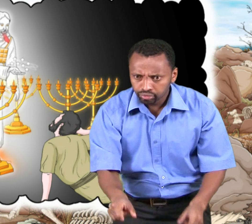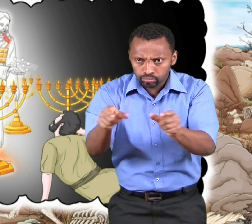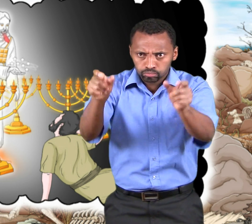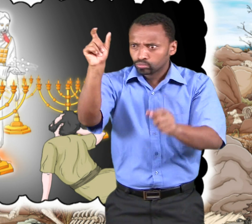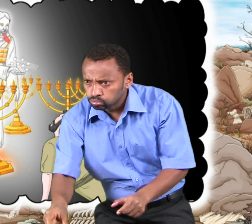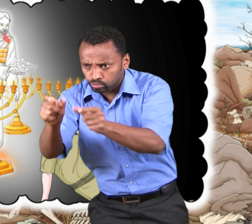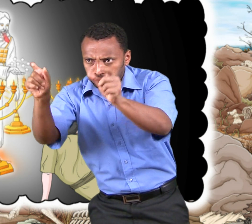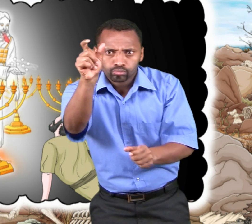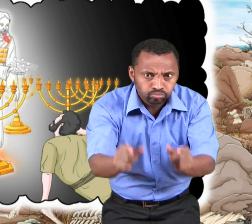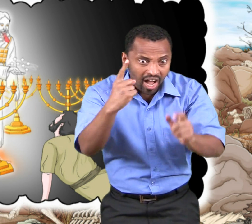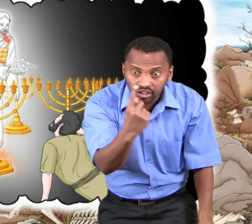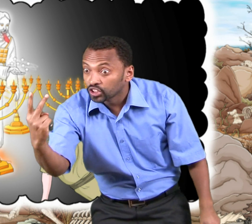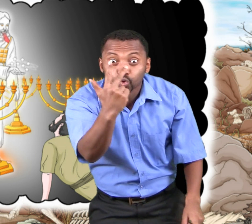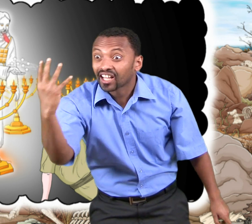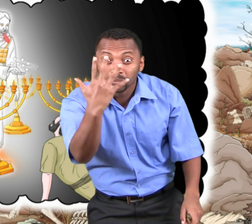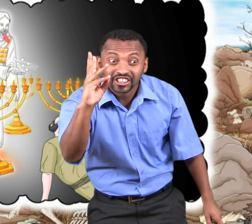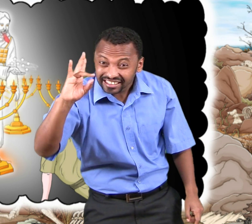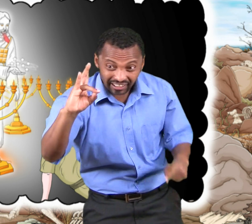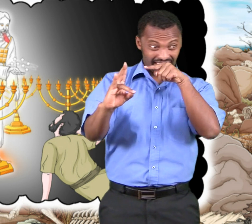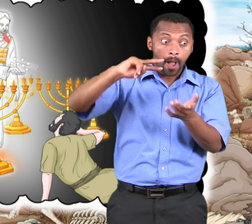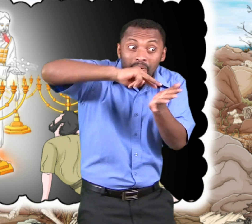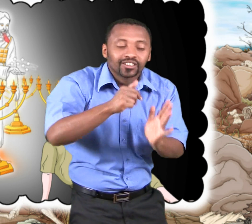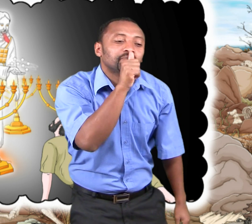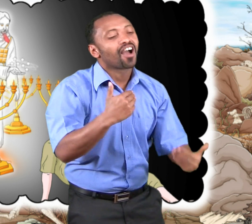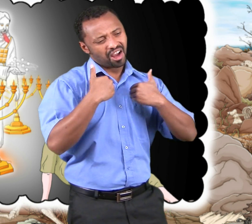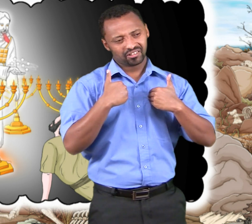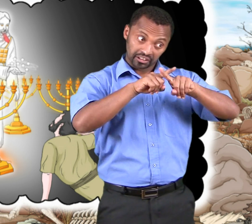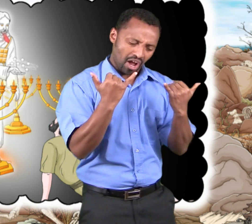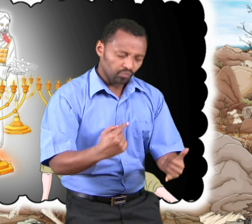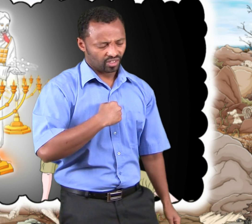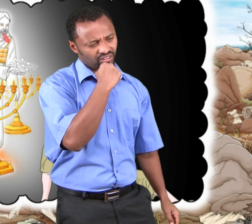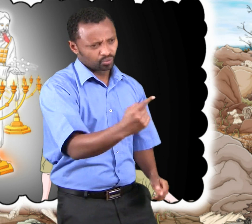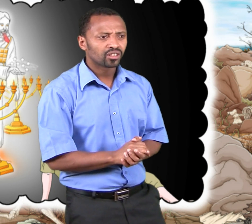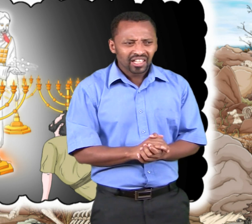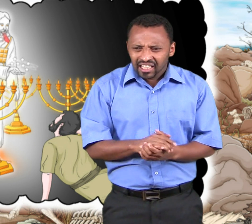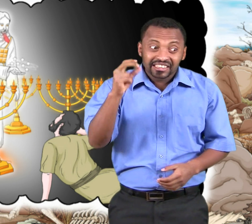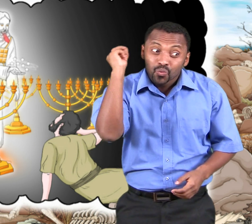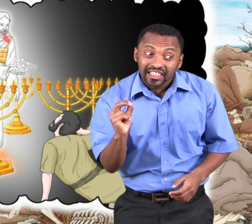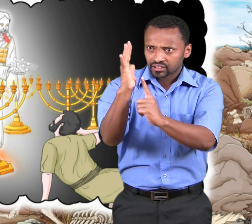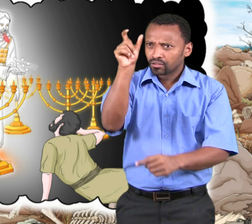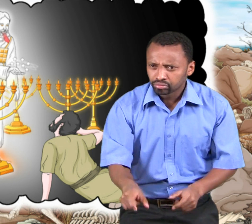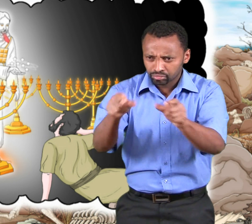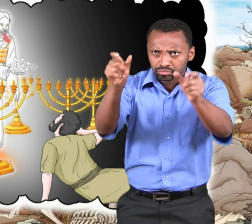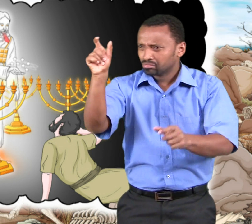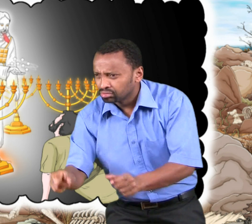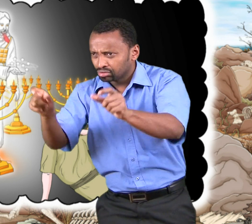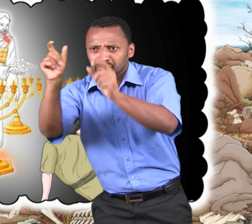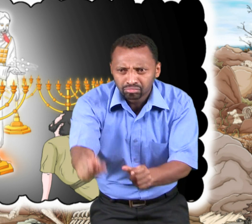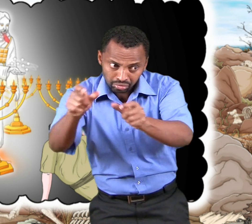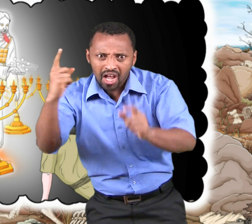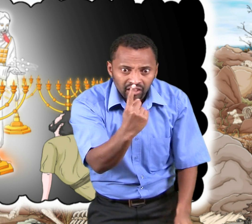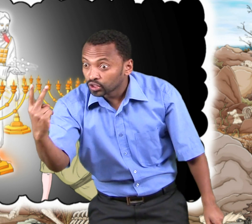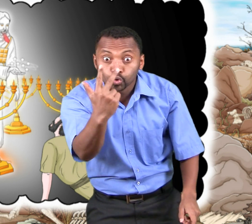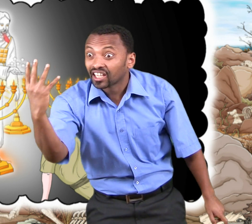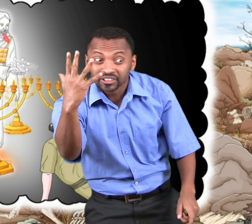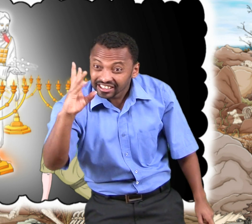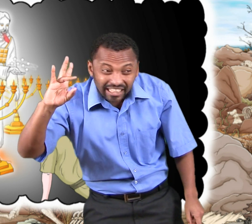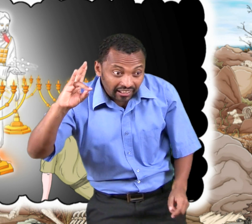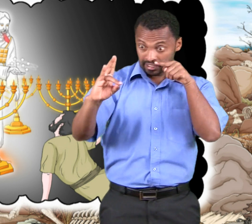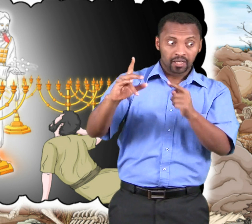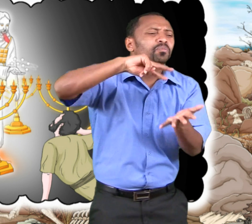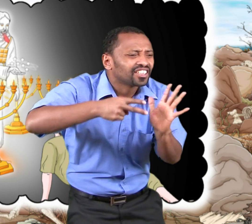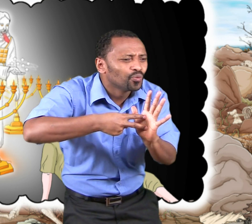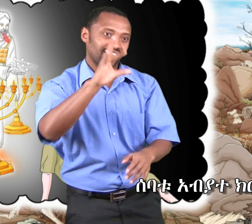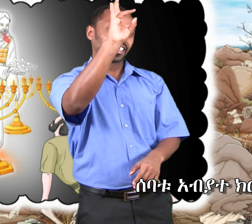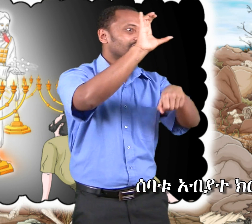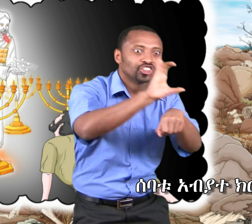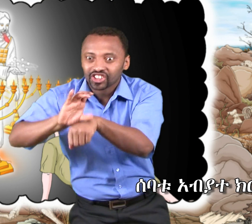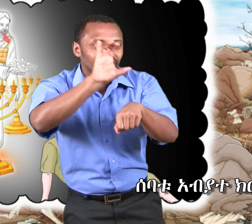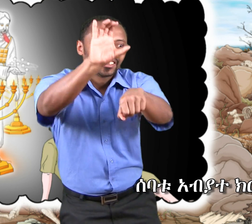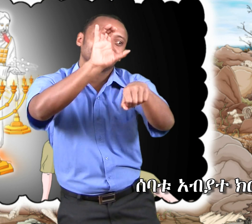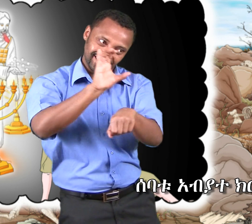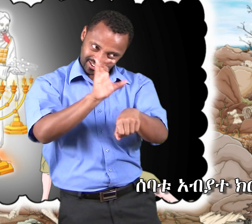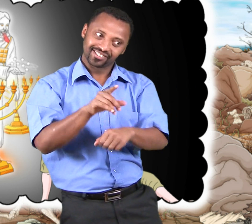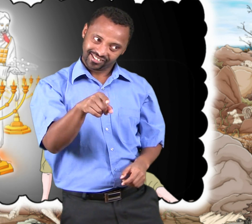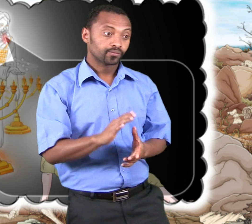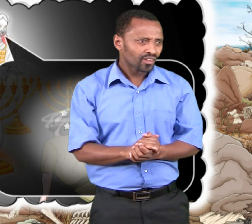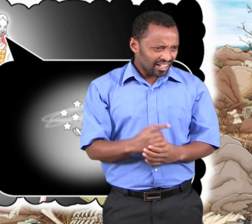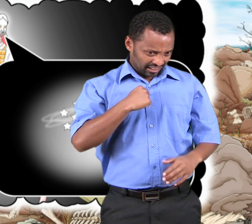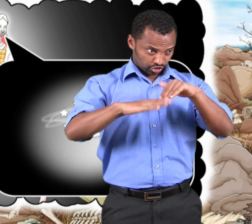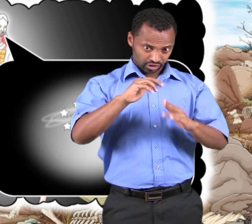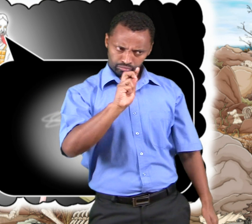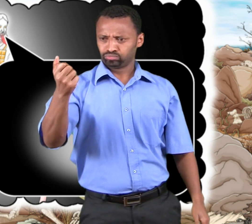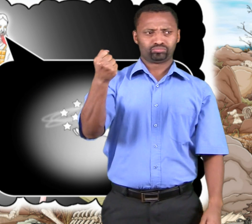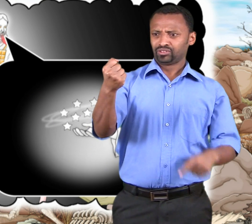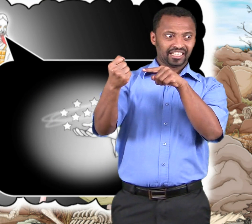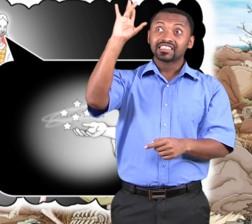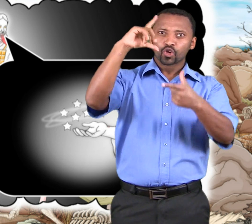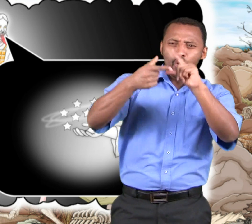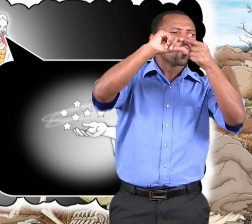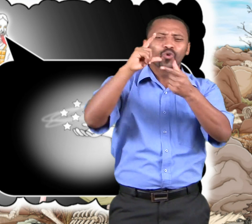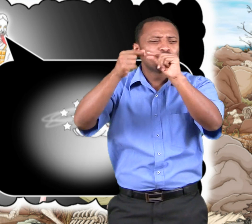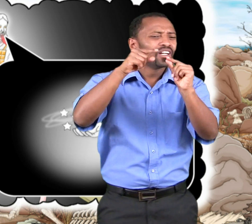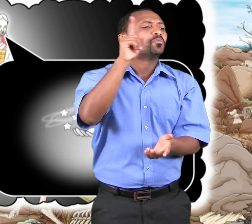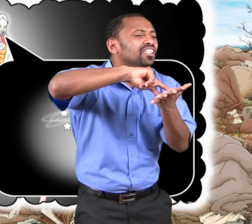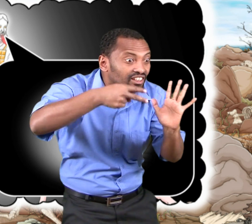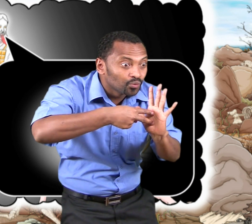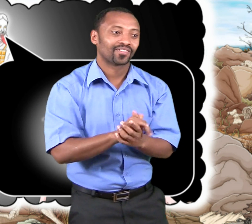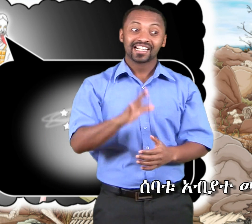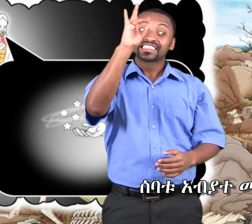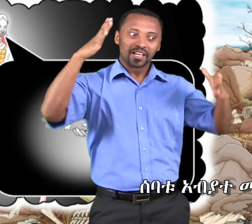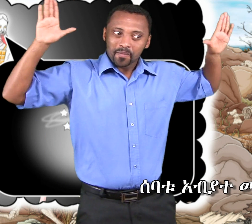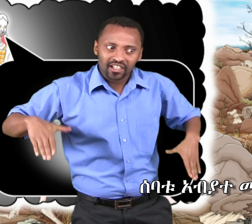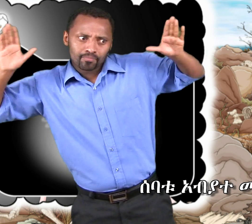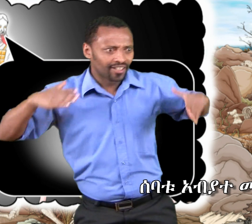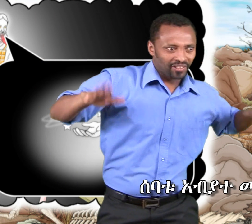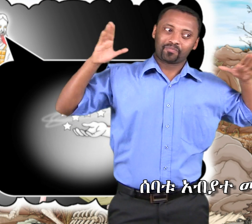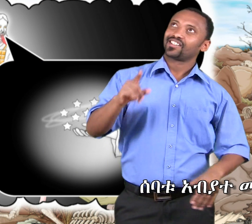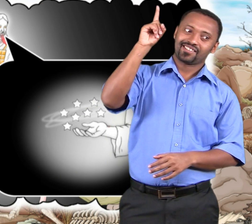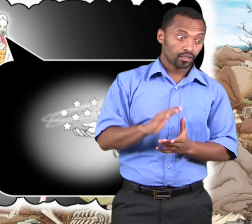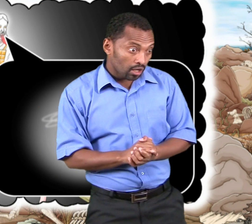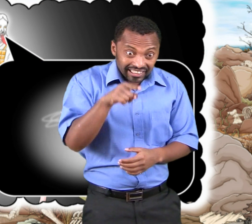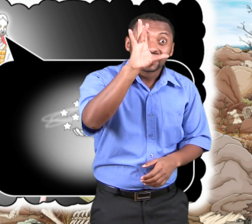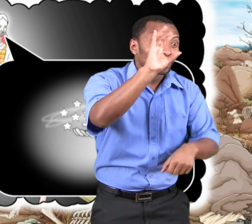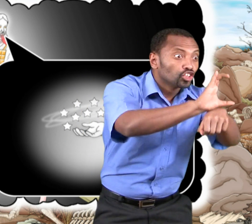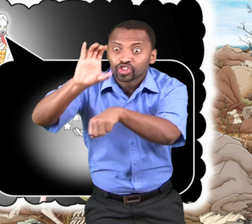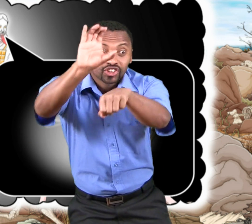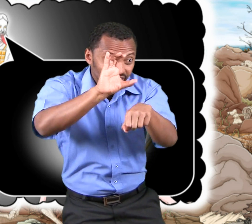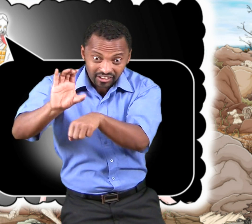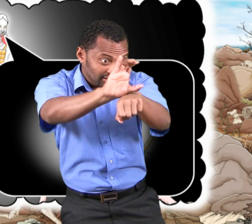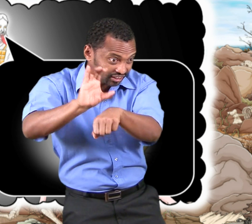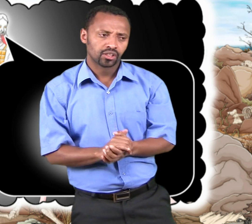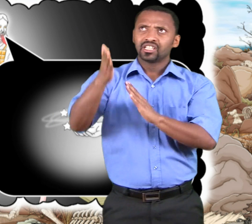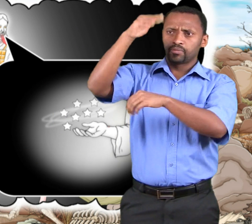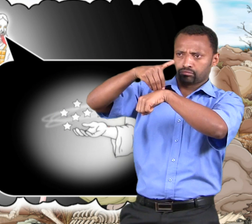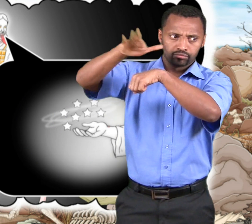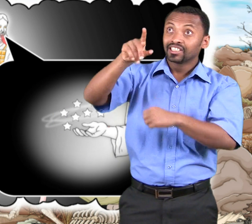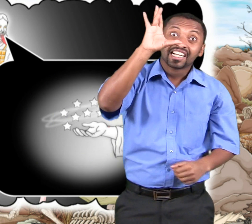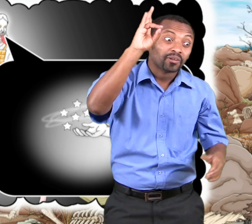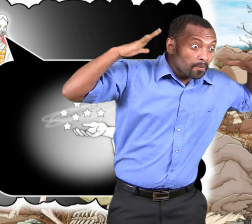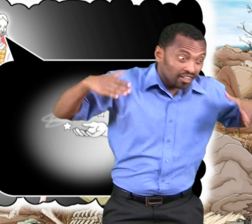This is the mystery of the seven stars you saw in My right hand and of the seven golden lampstands: The seven stars are the angels of the seven churches, and the seven lampstands are the seven churches.